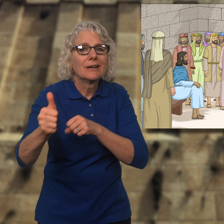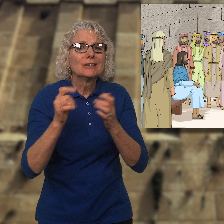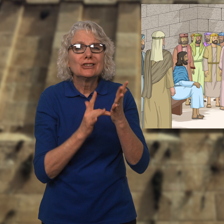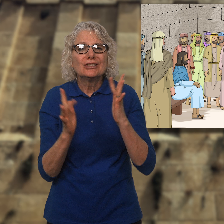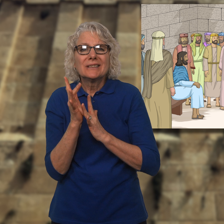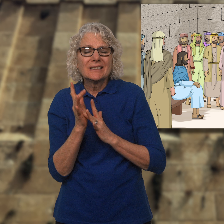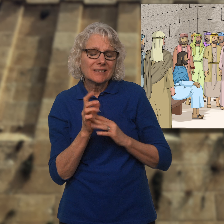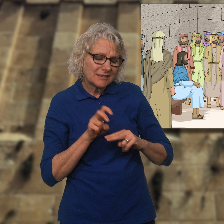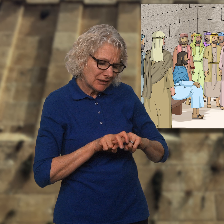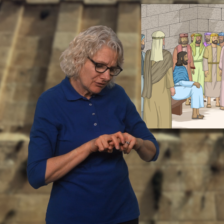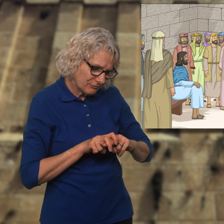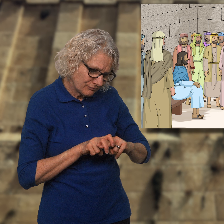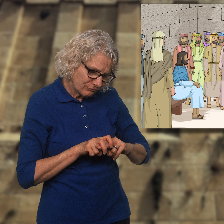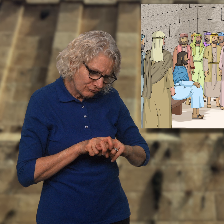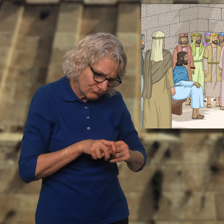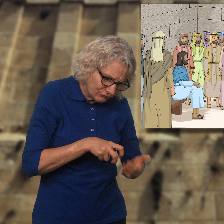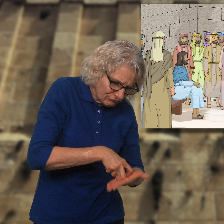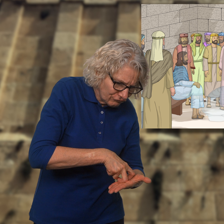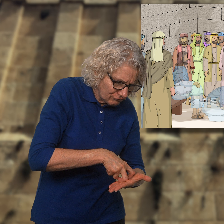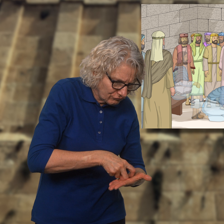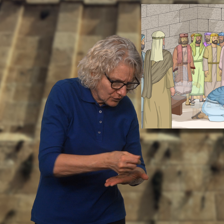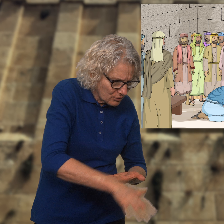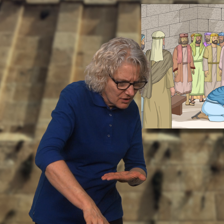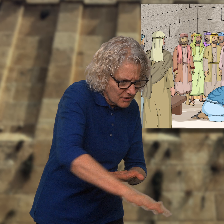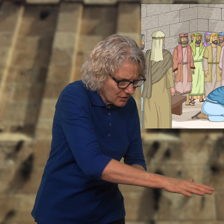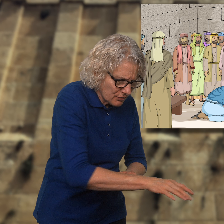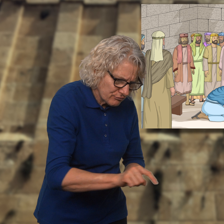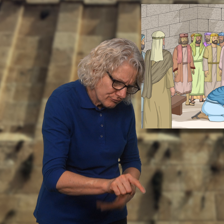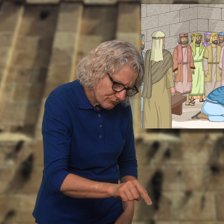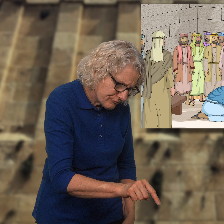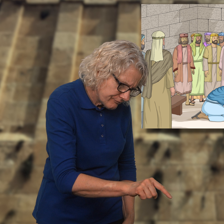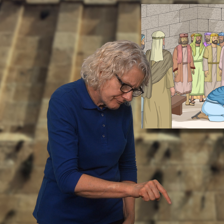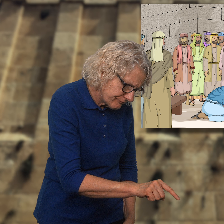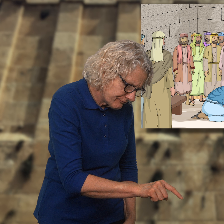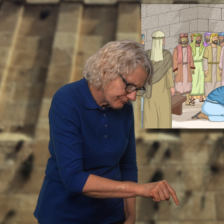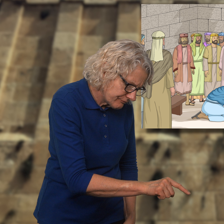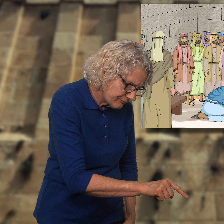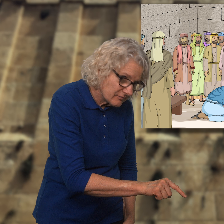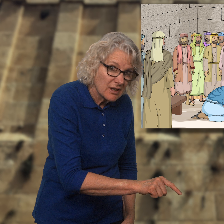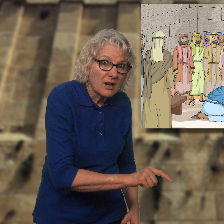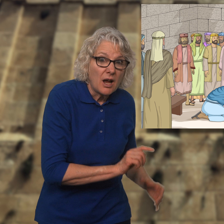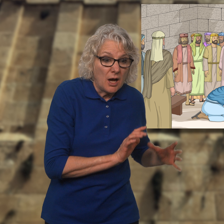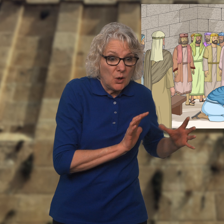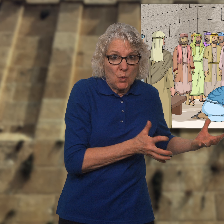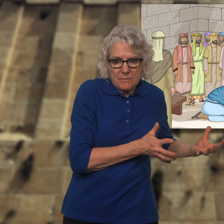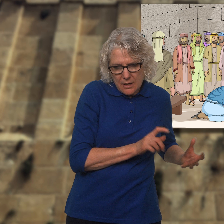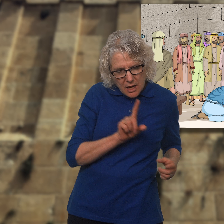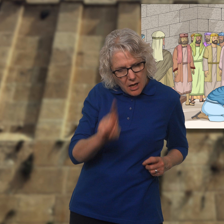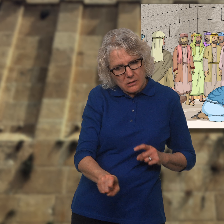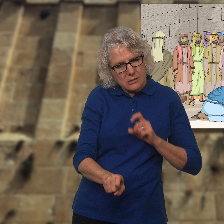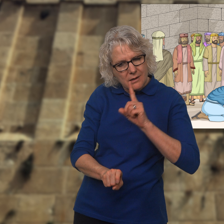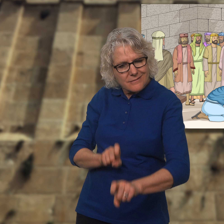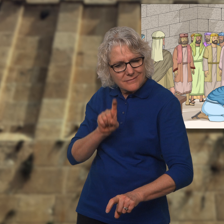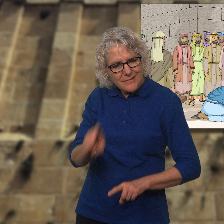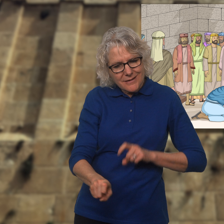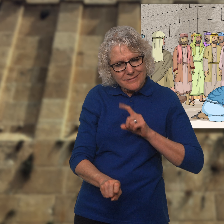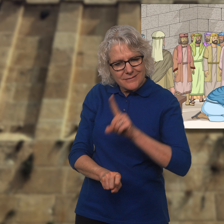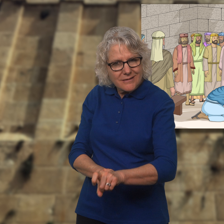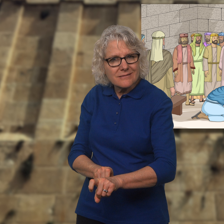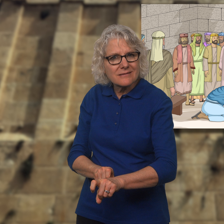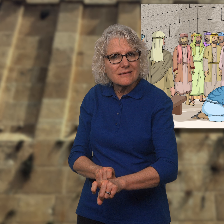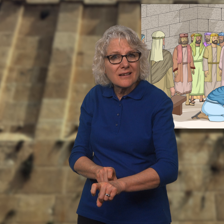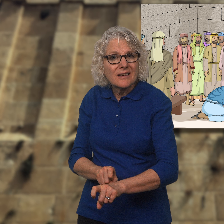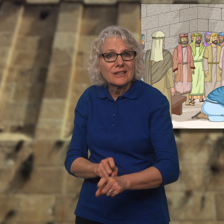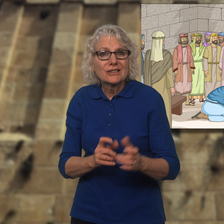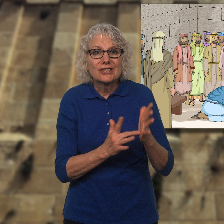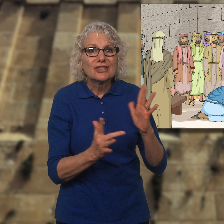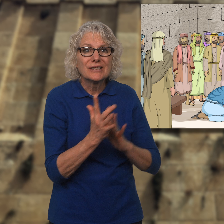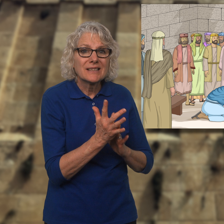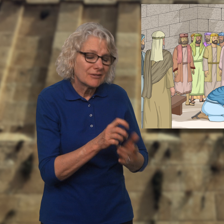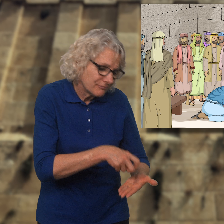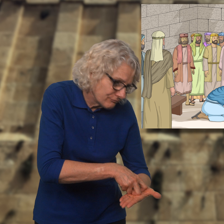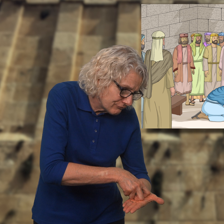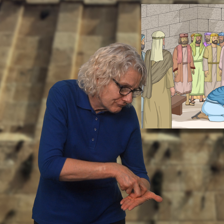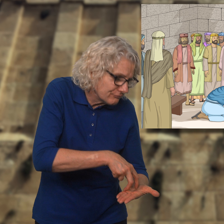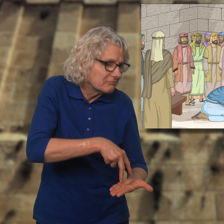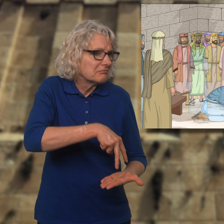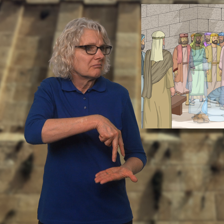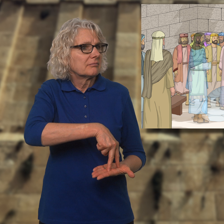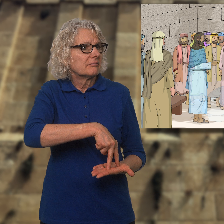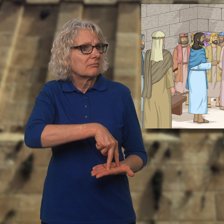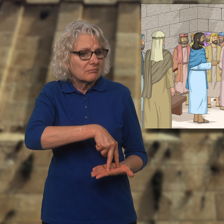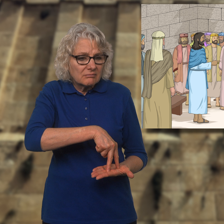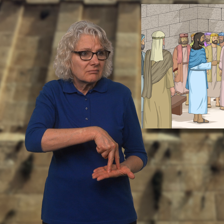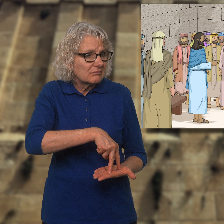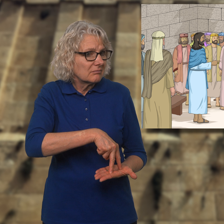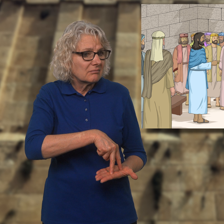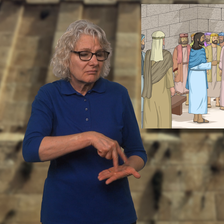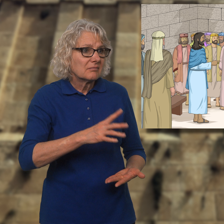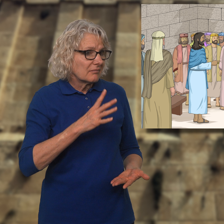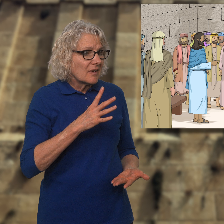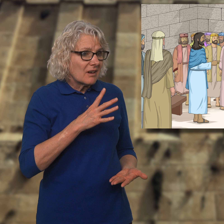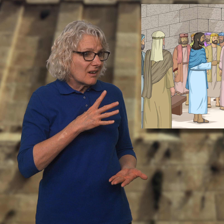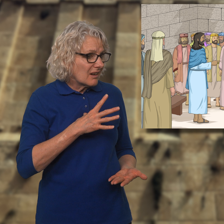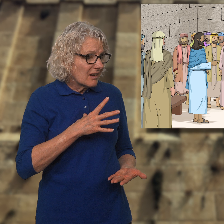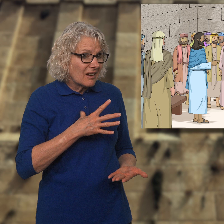But Jesus bent down and began to write on the ground with His finger.